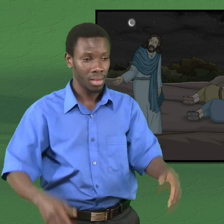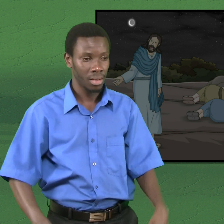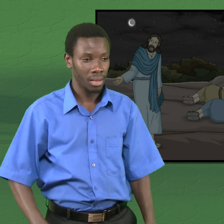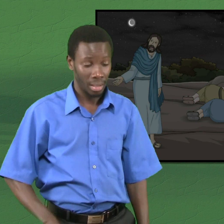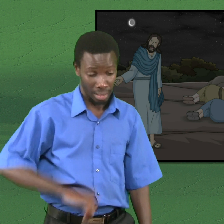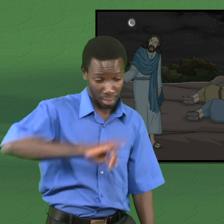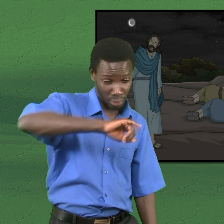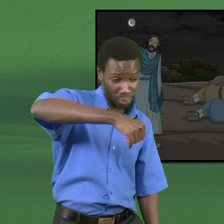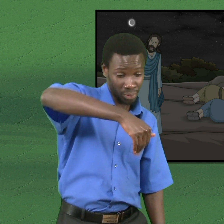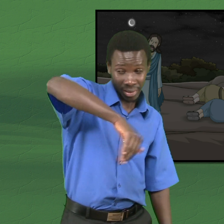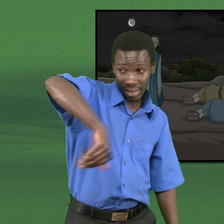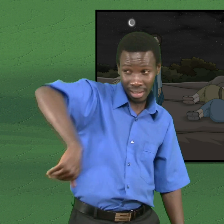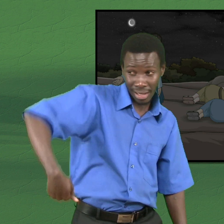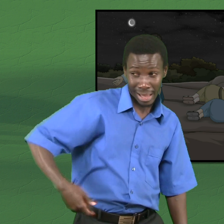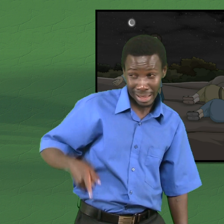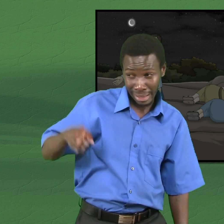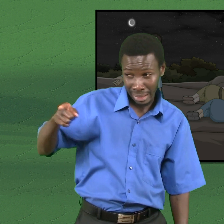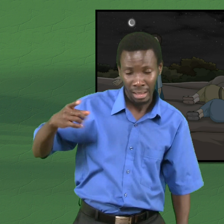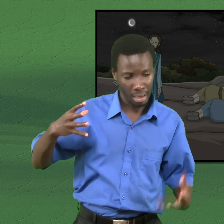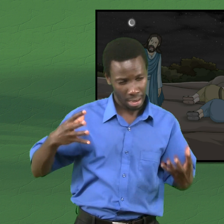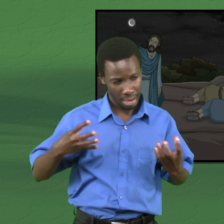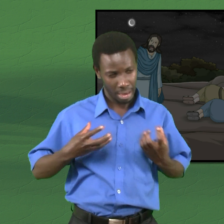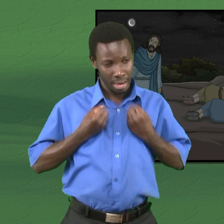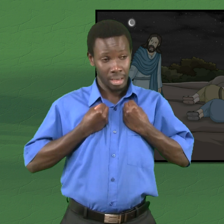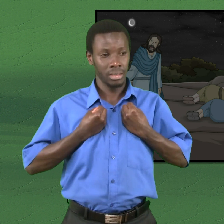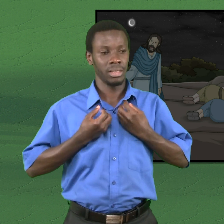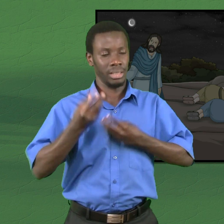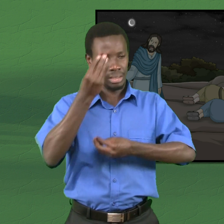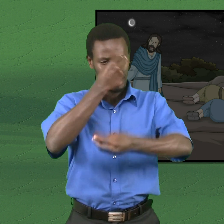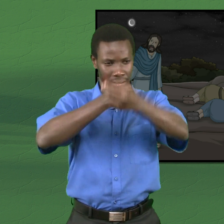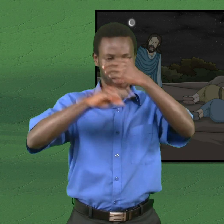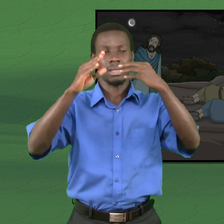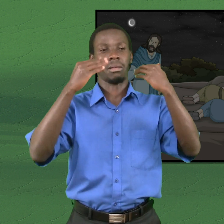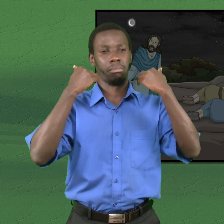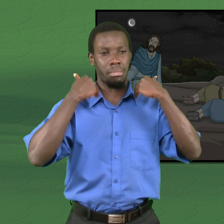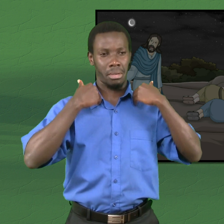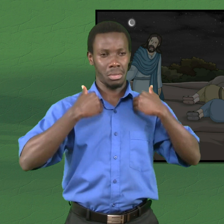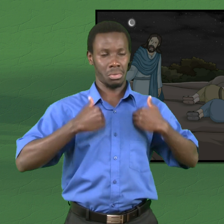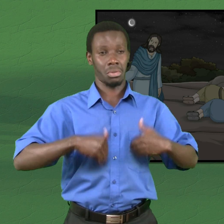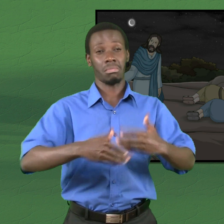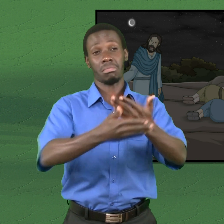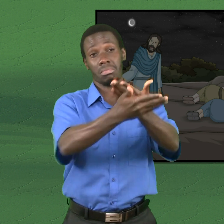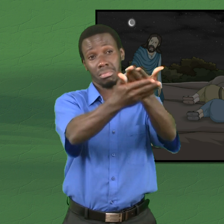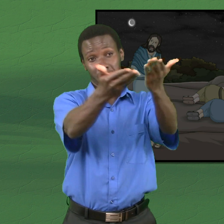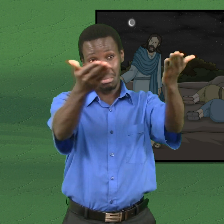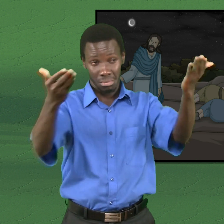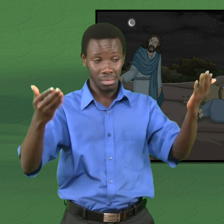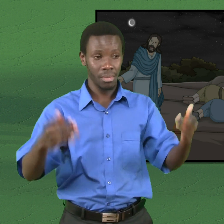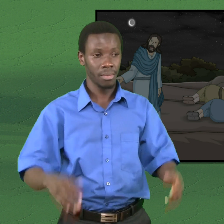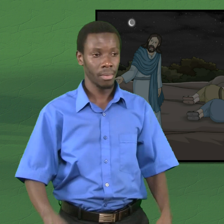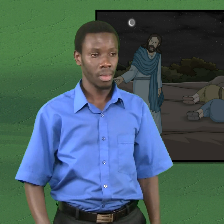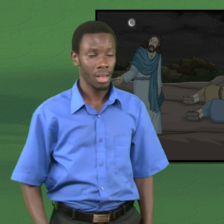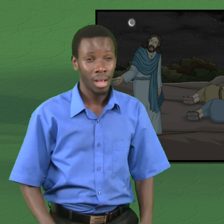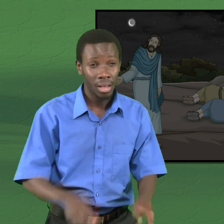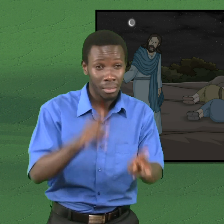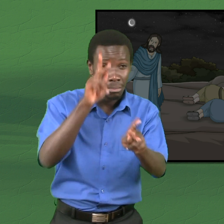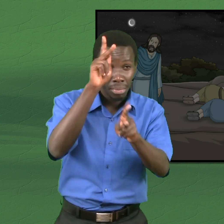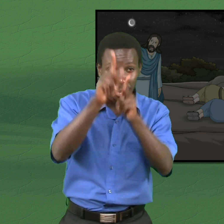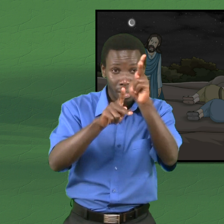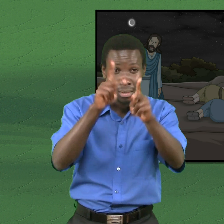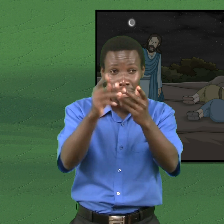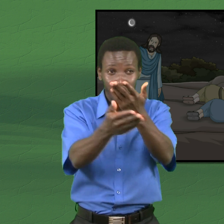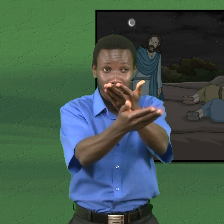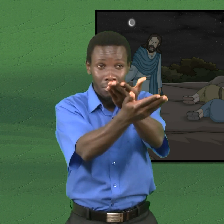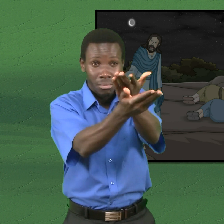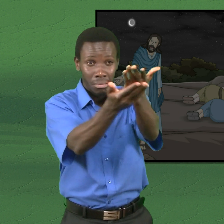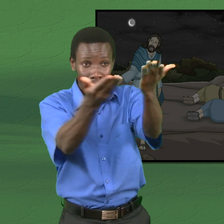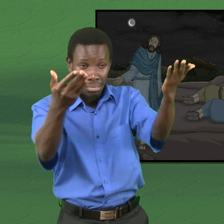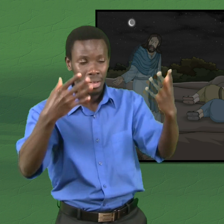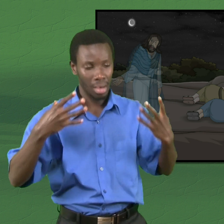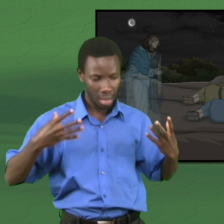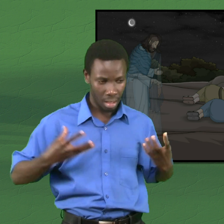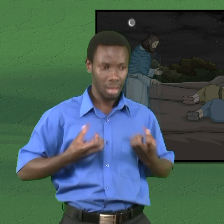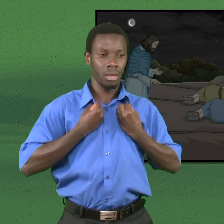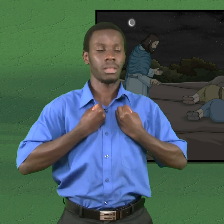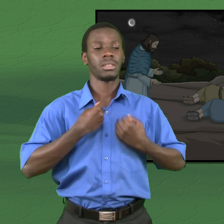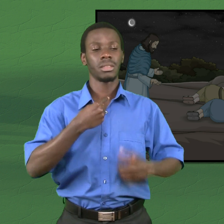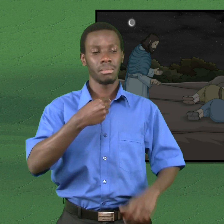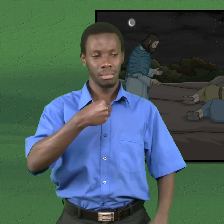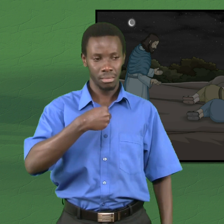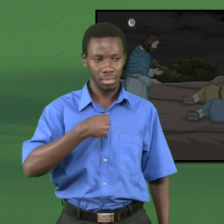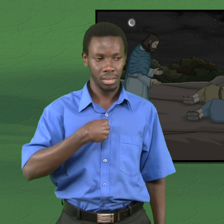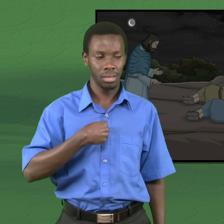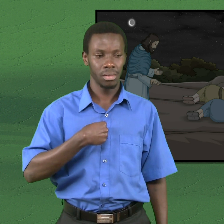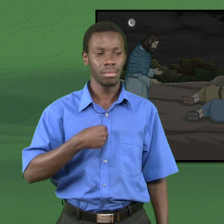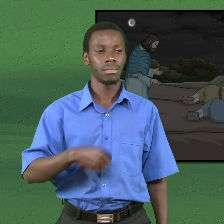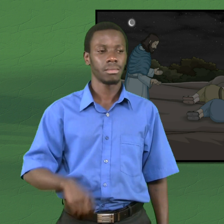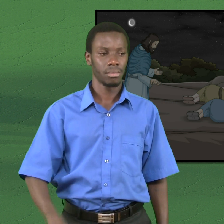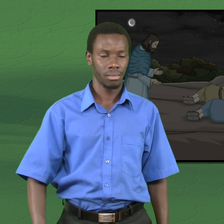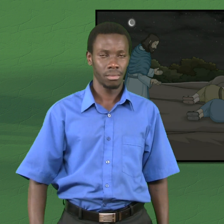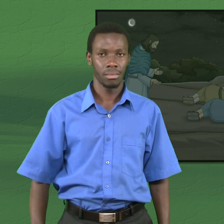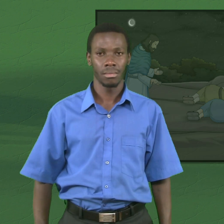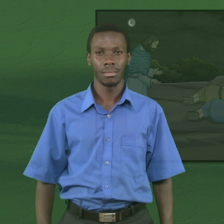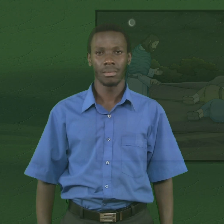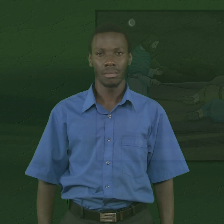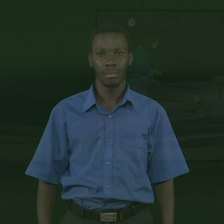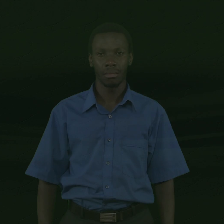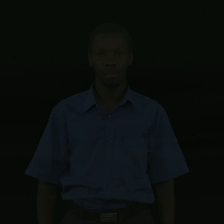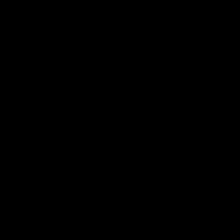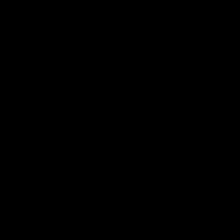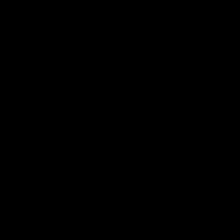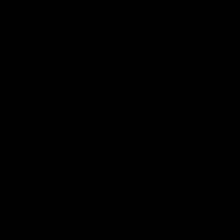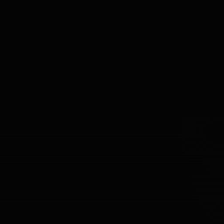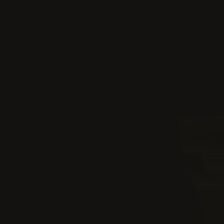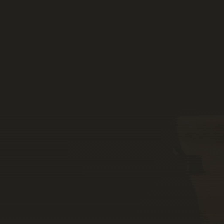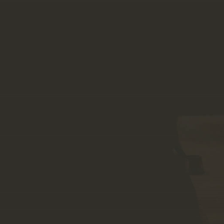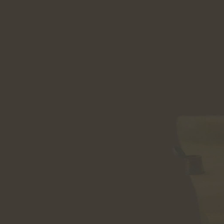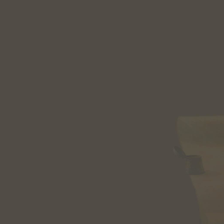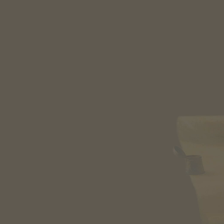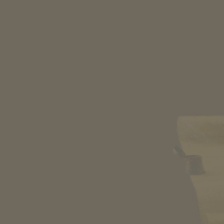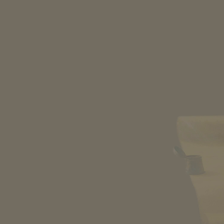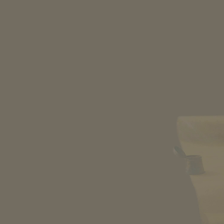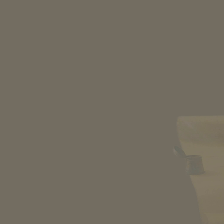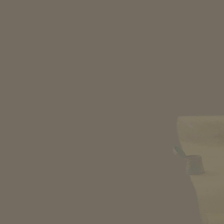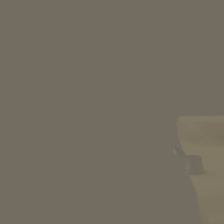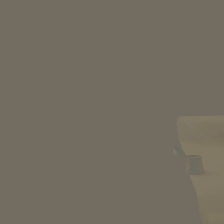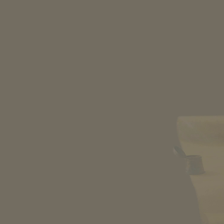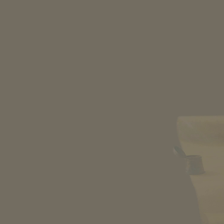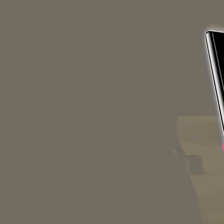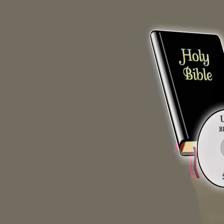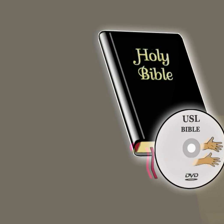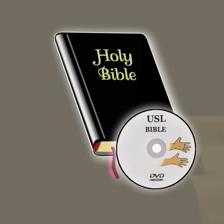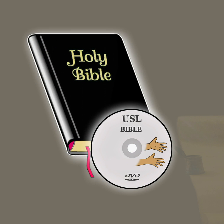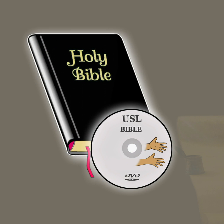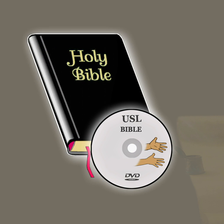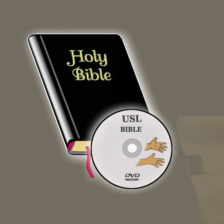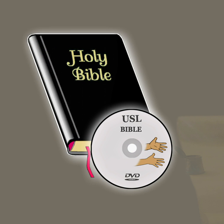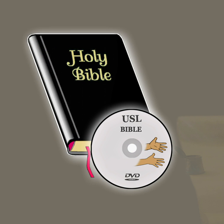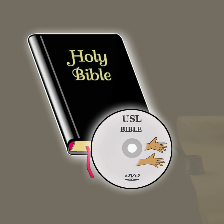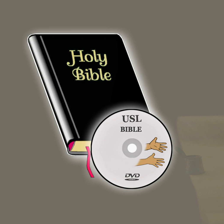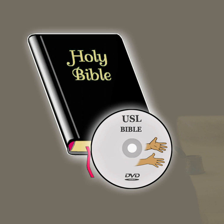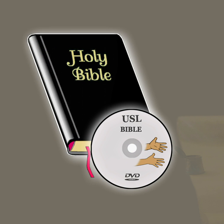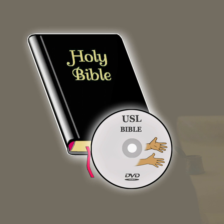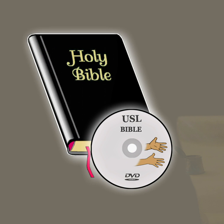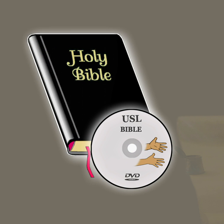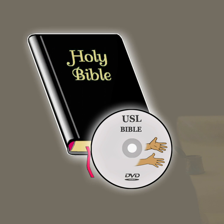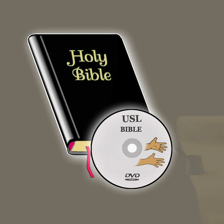And in His anguish, He prayed more earnestly, and His sweat became like drops of blood falling to the ground.